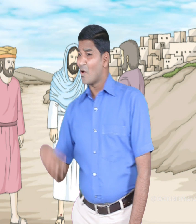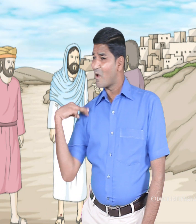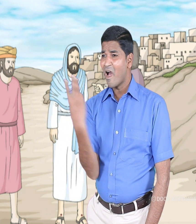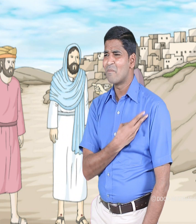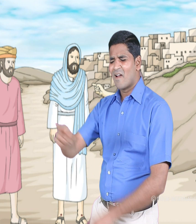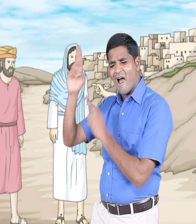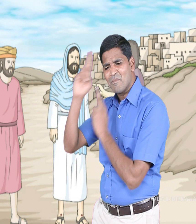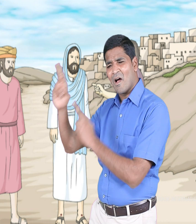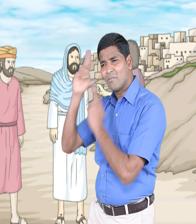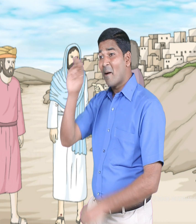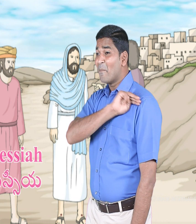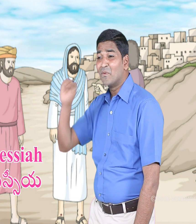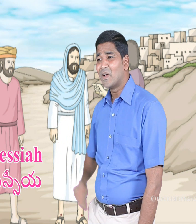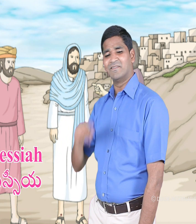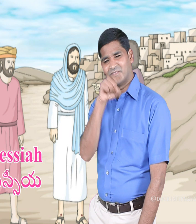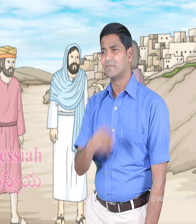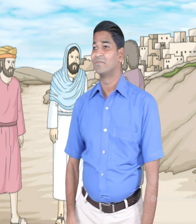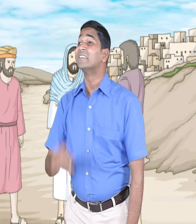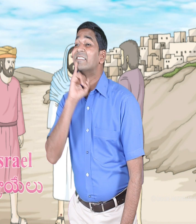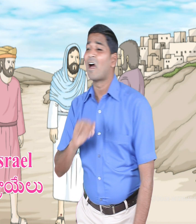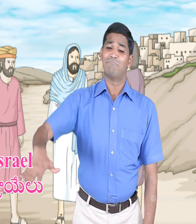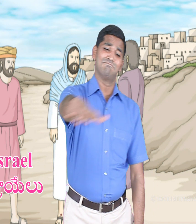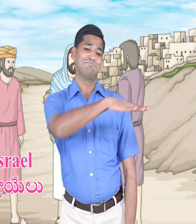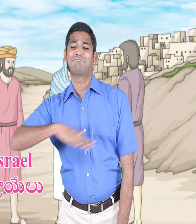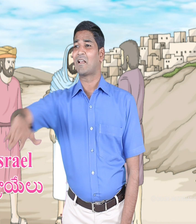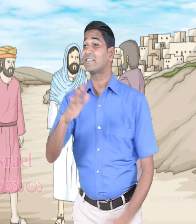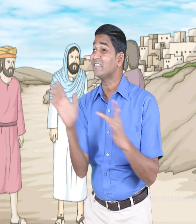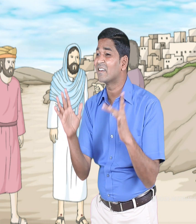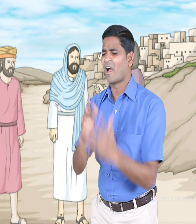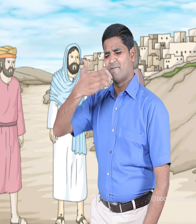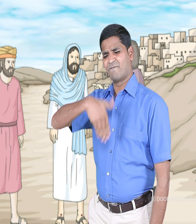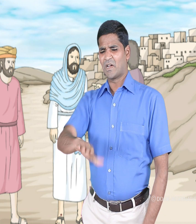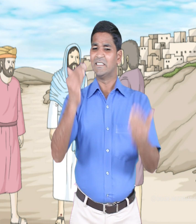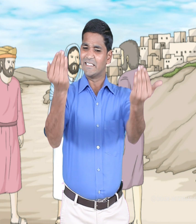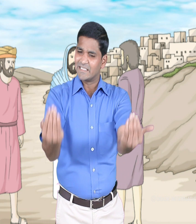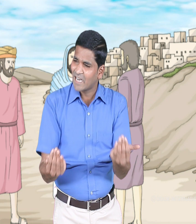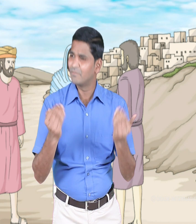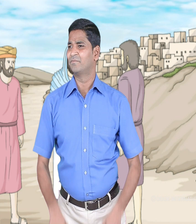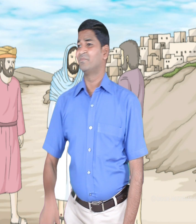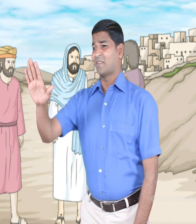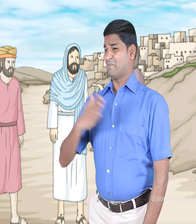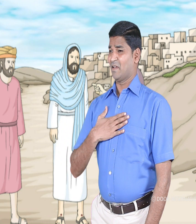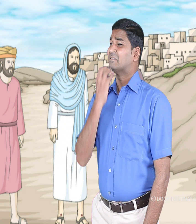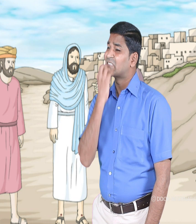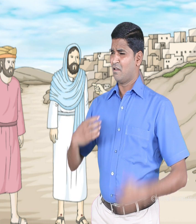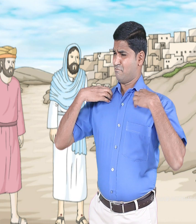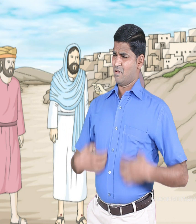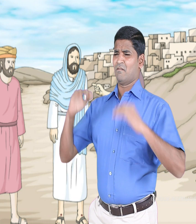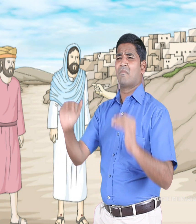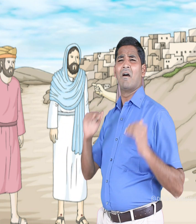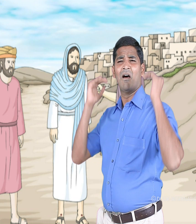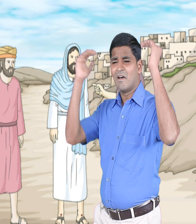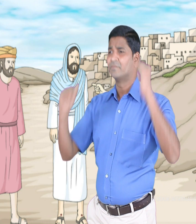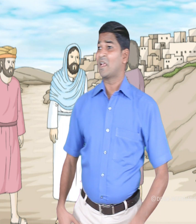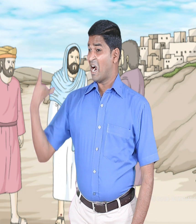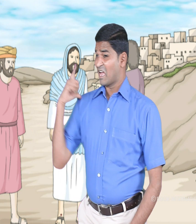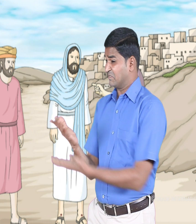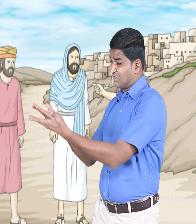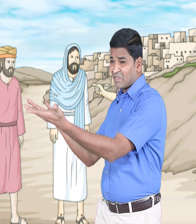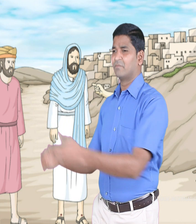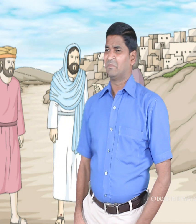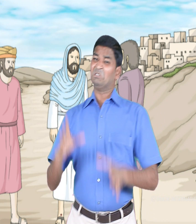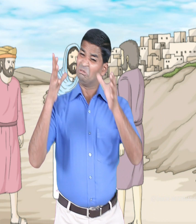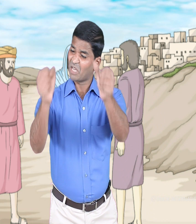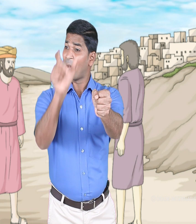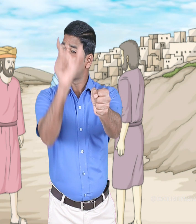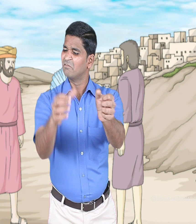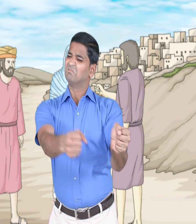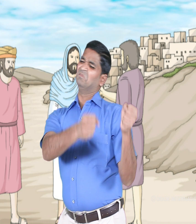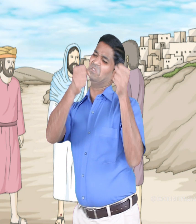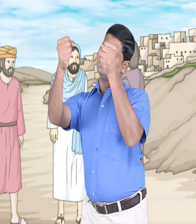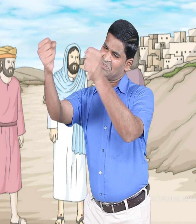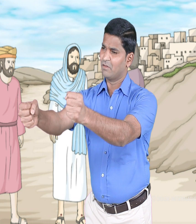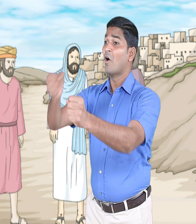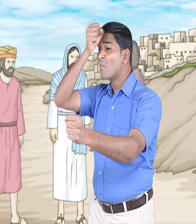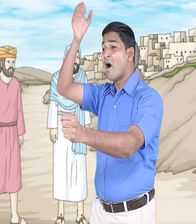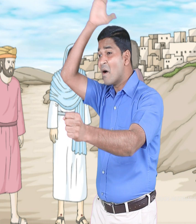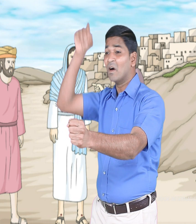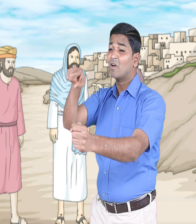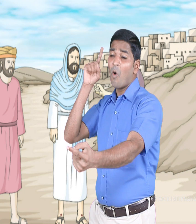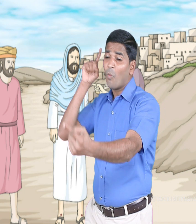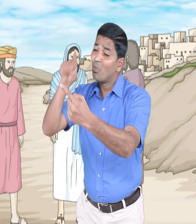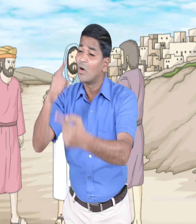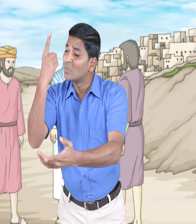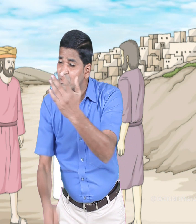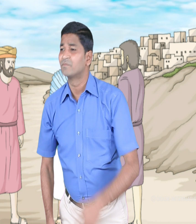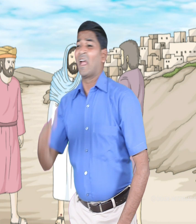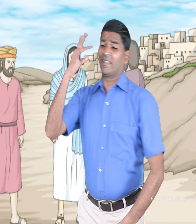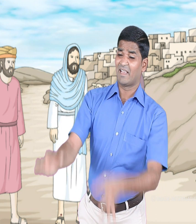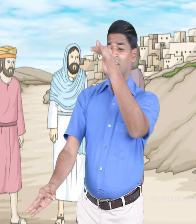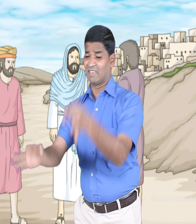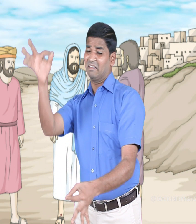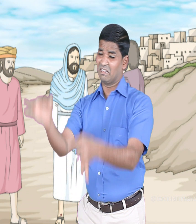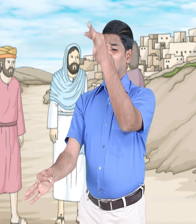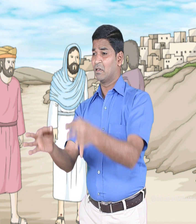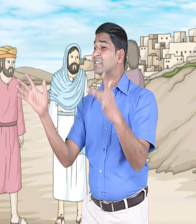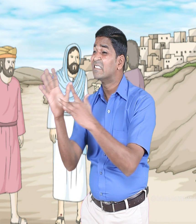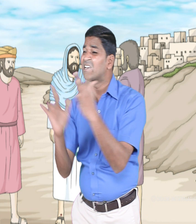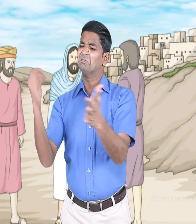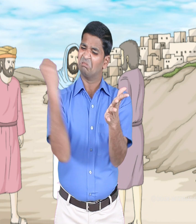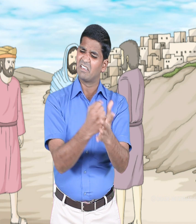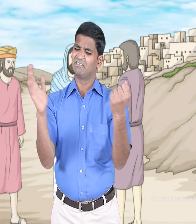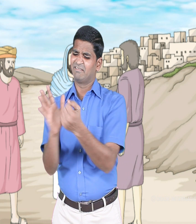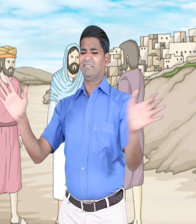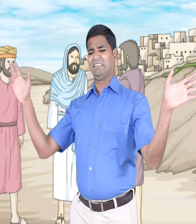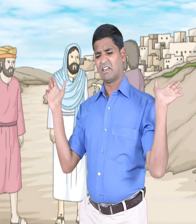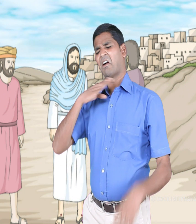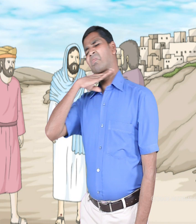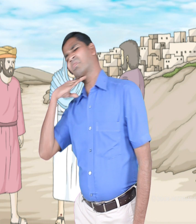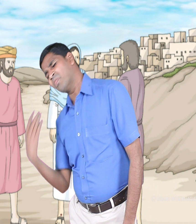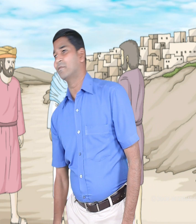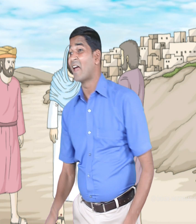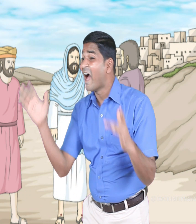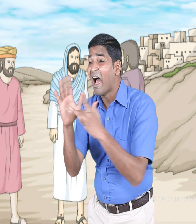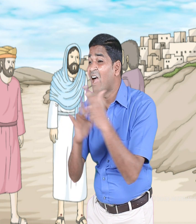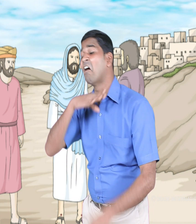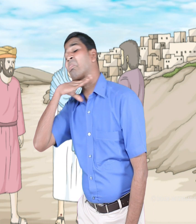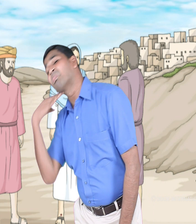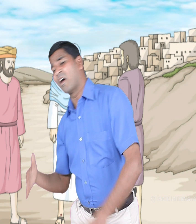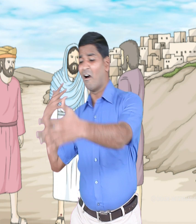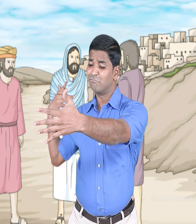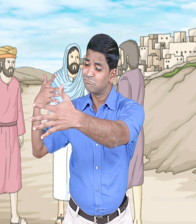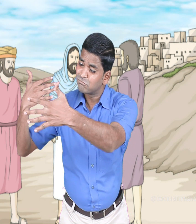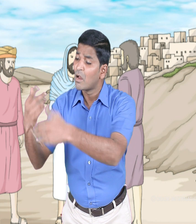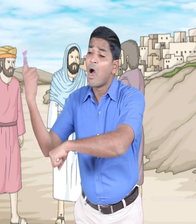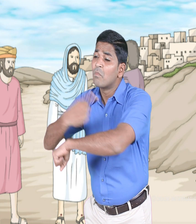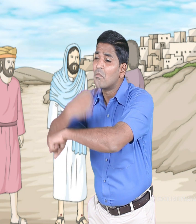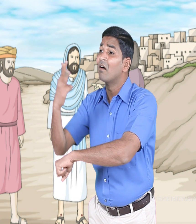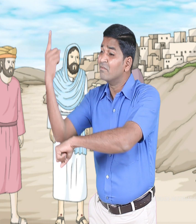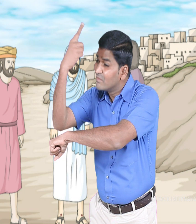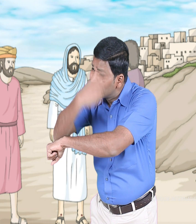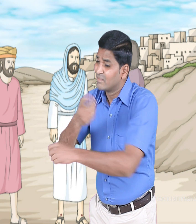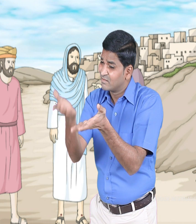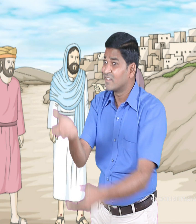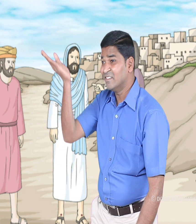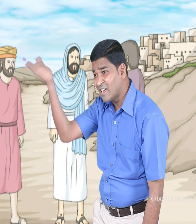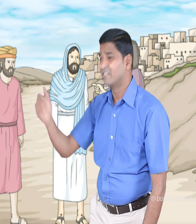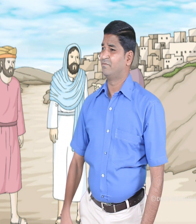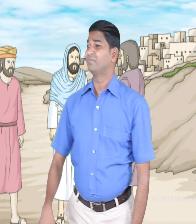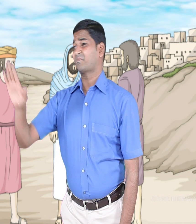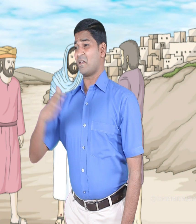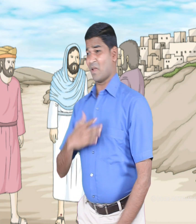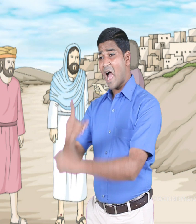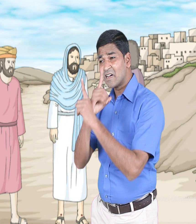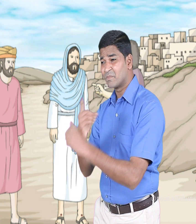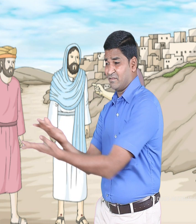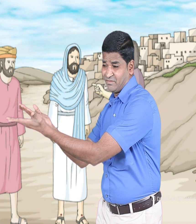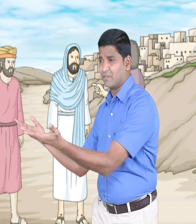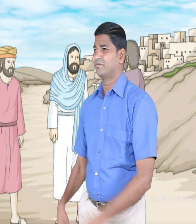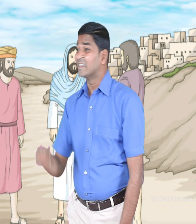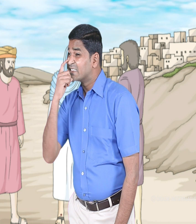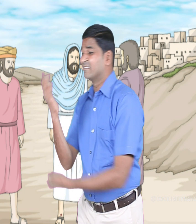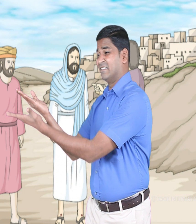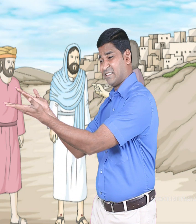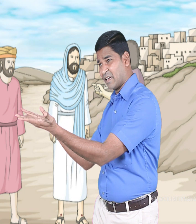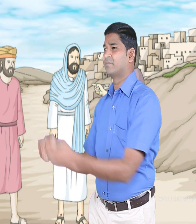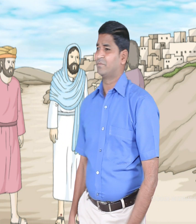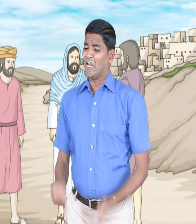But we were hoping He was the One who would redeem Israel. And besides all this, it is the third day since these things took place. Furthermore, some of our women astounded us.